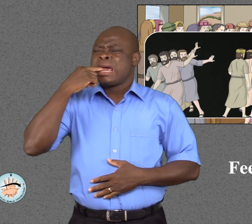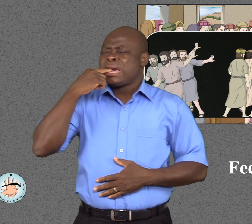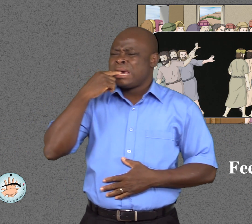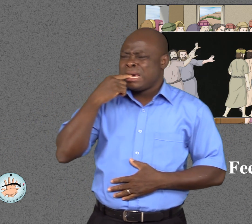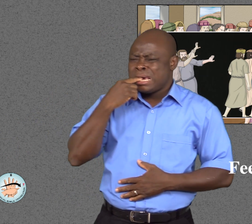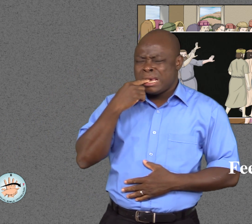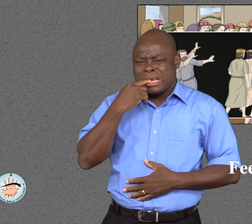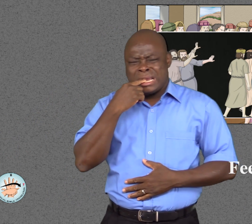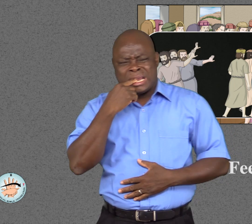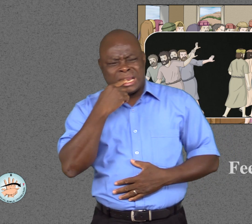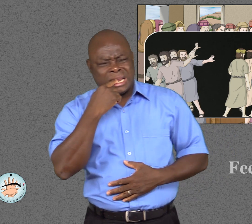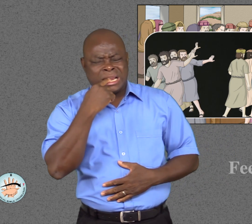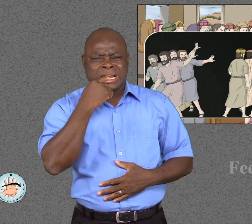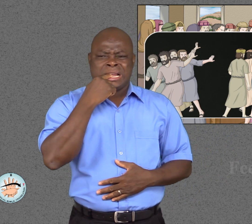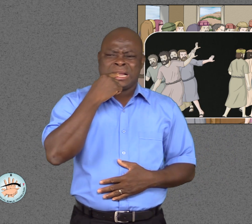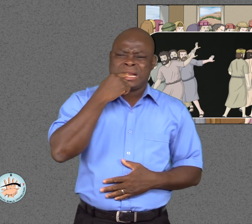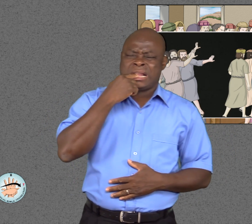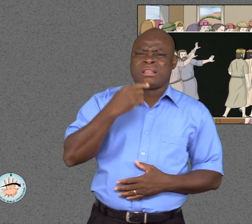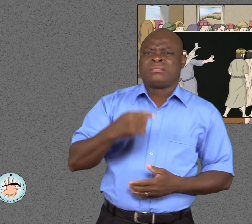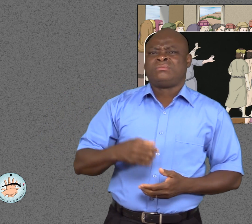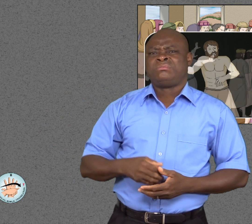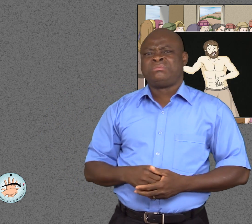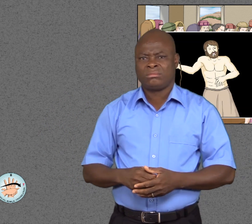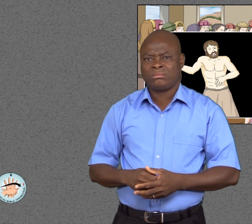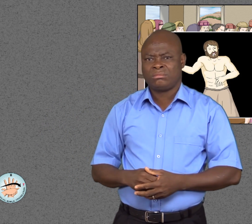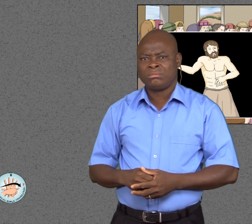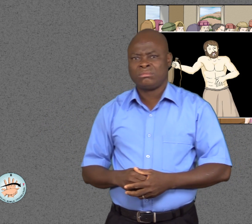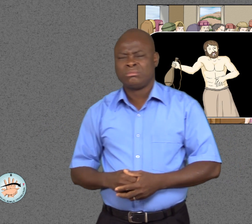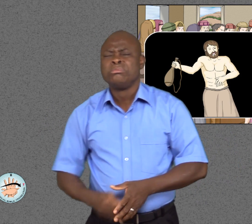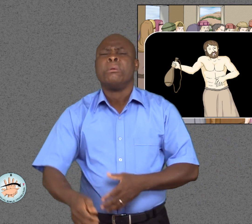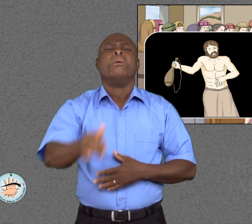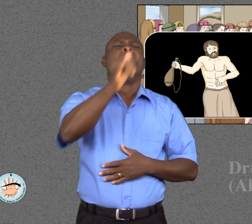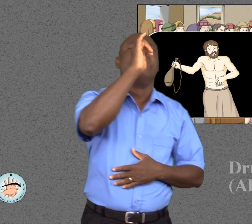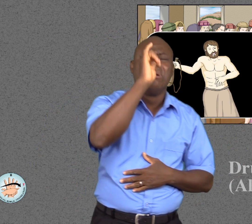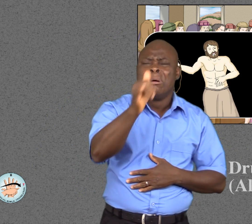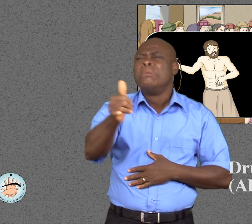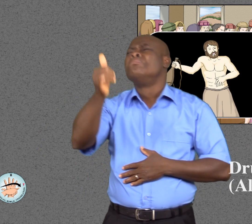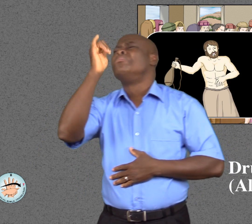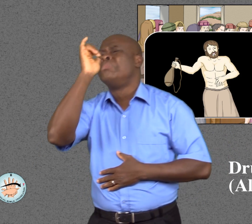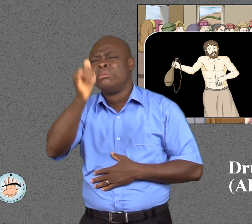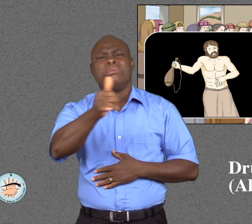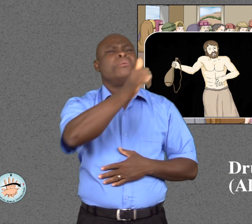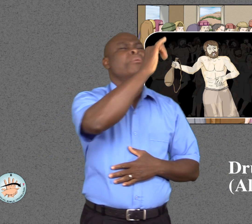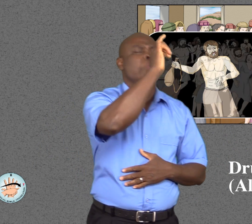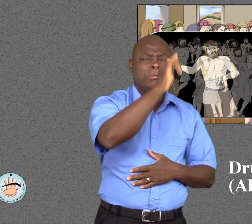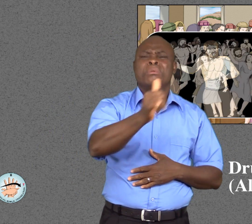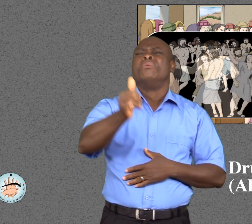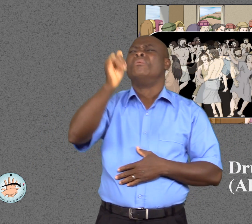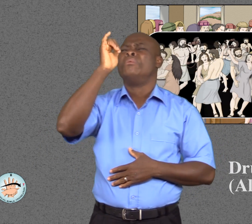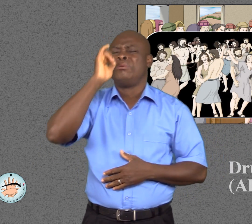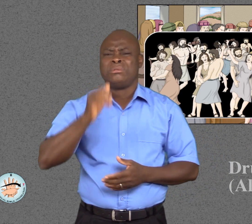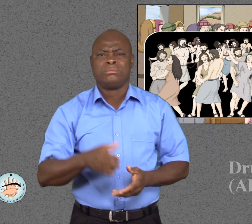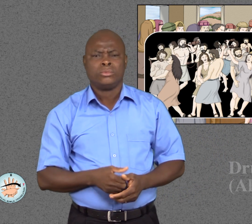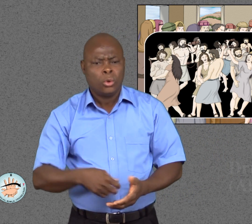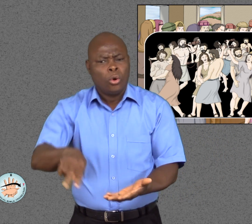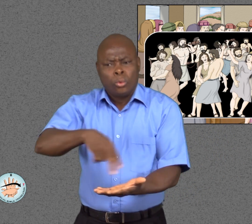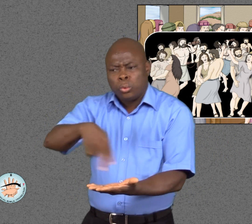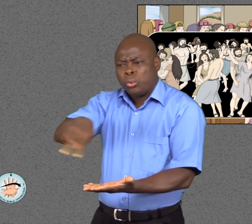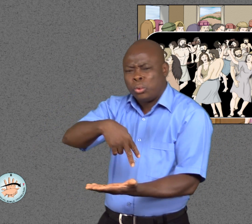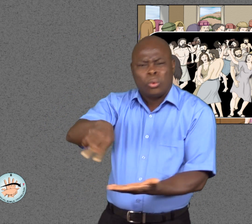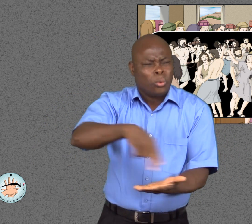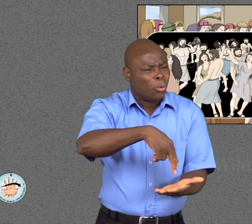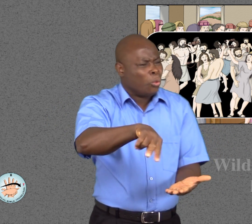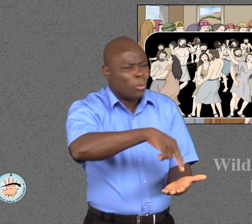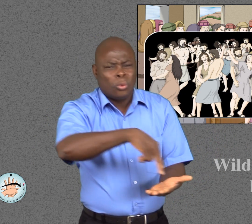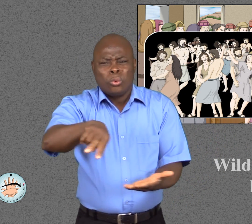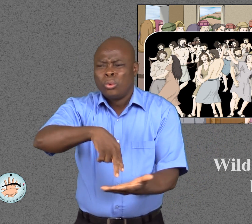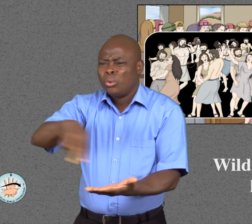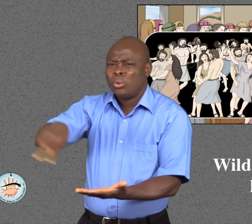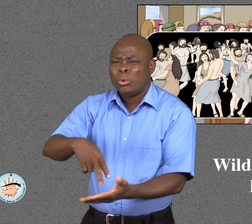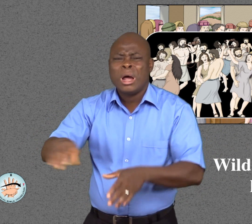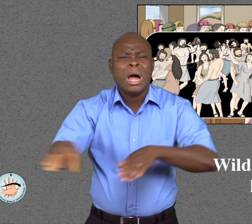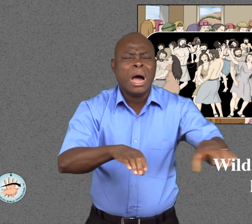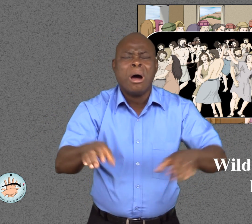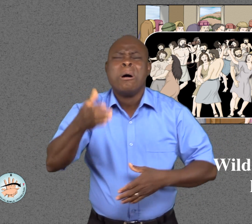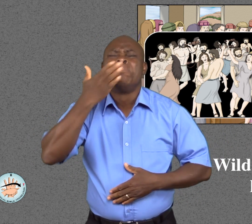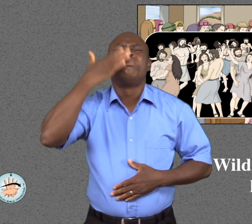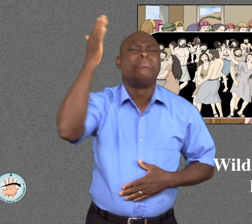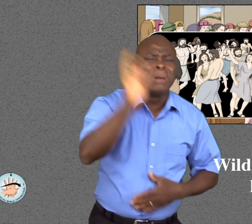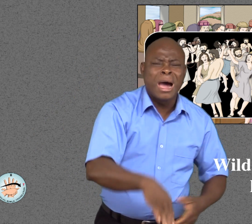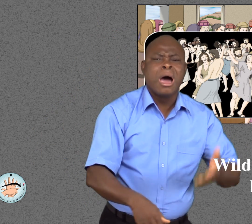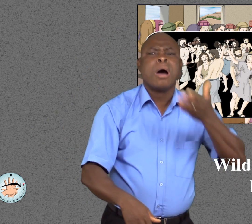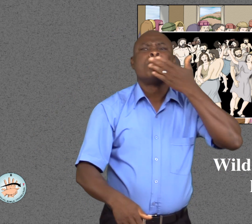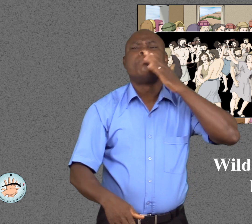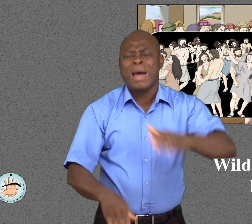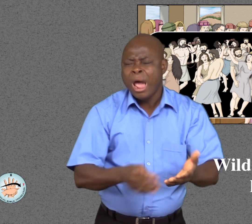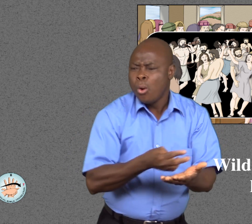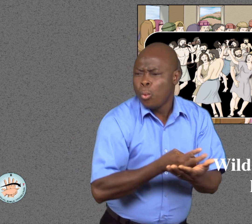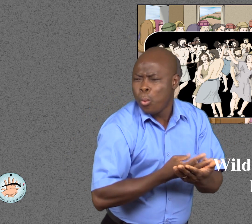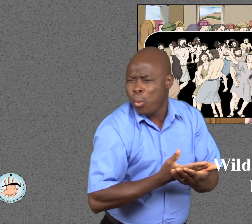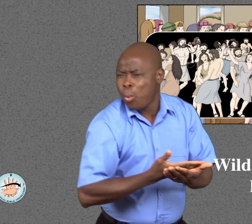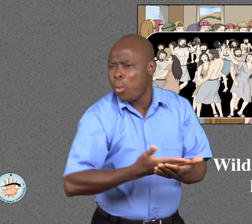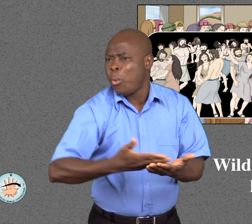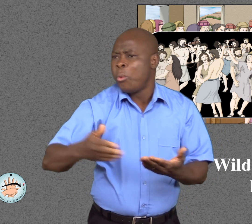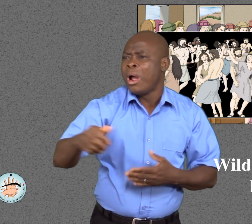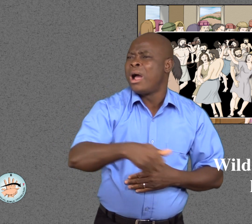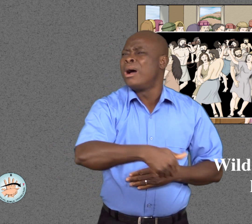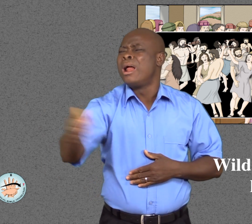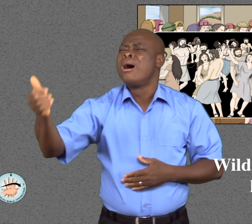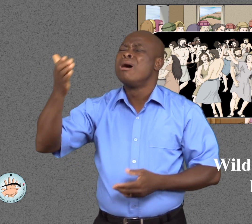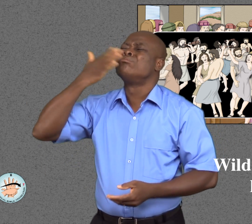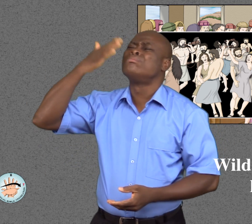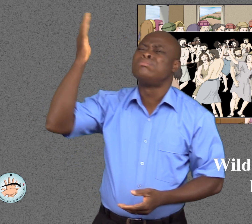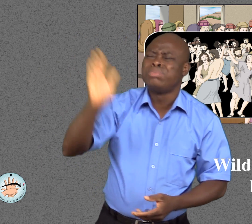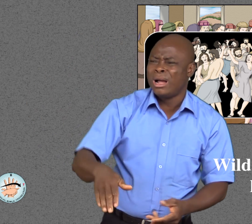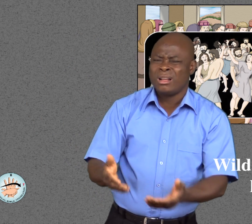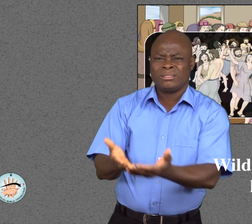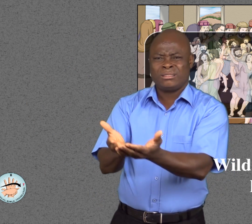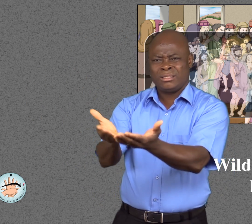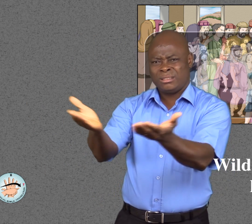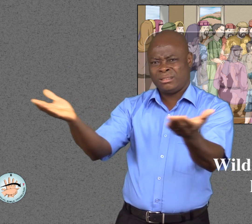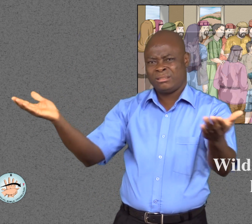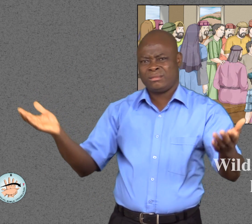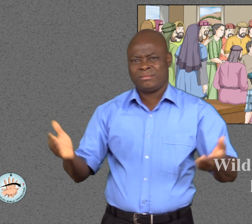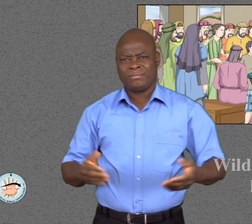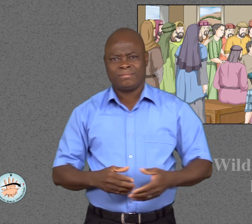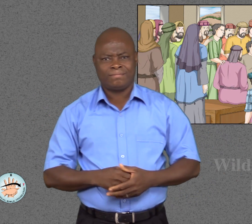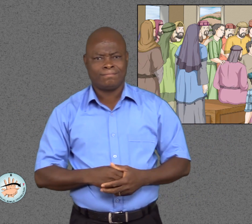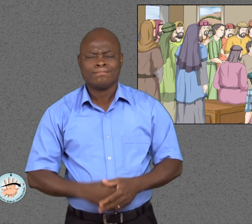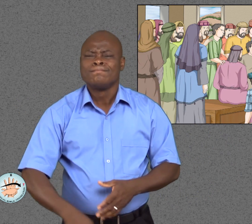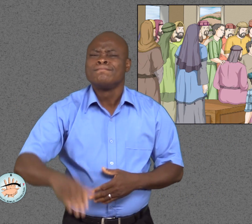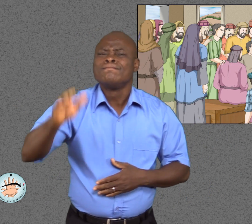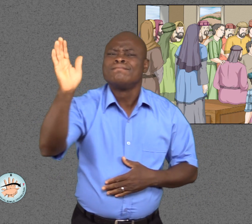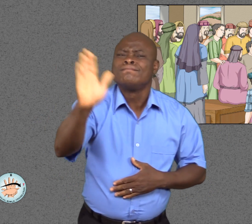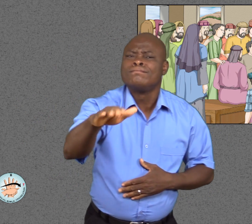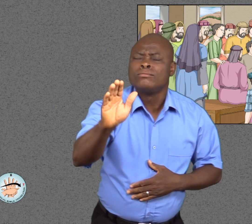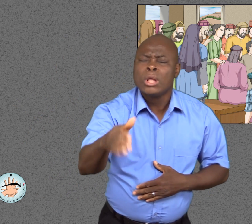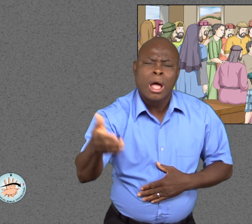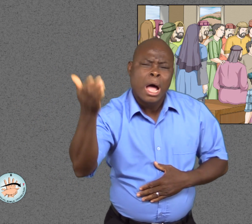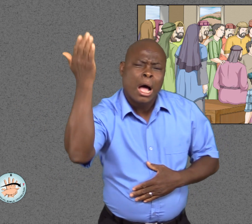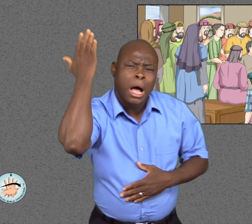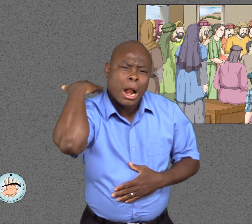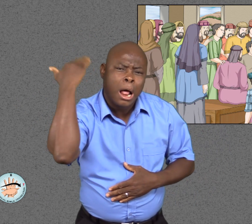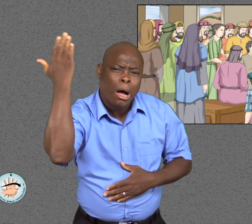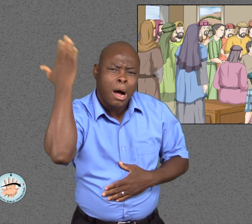drunkenness, orgies, and the like.